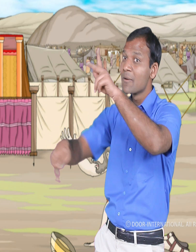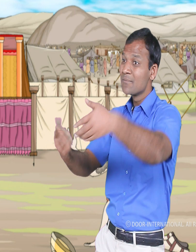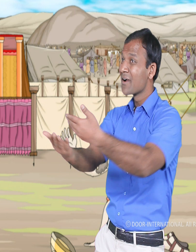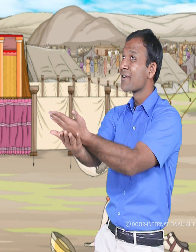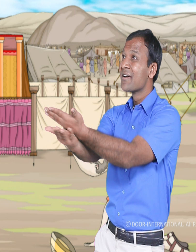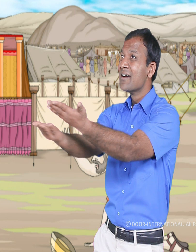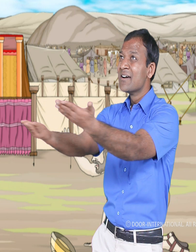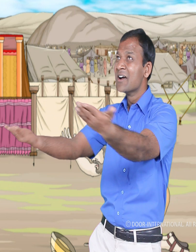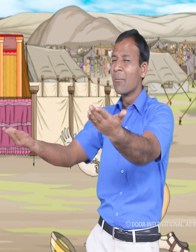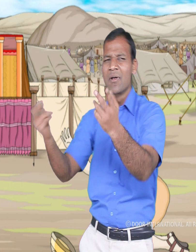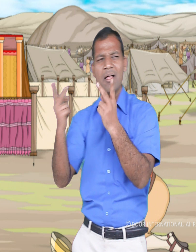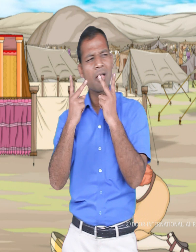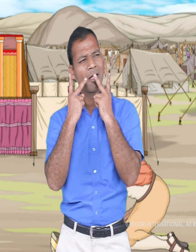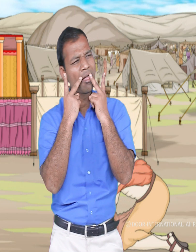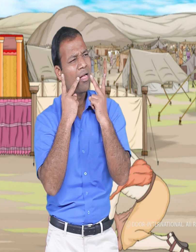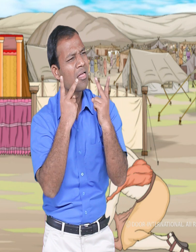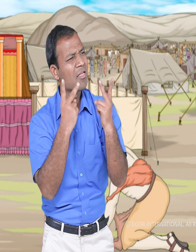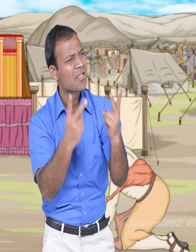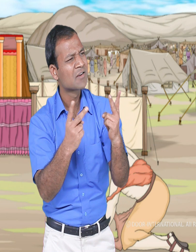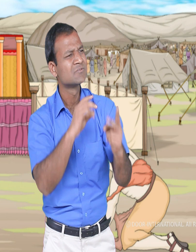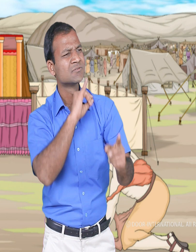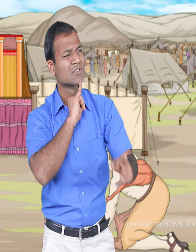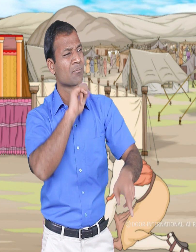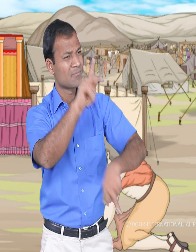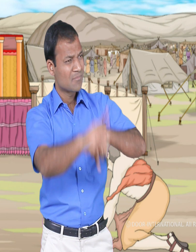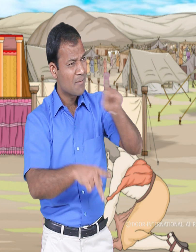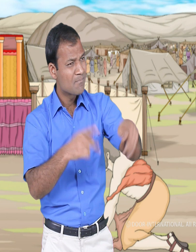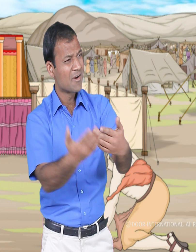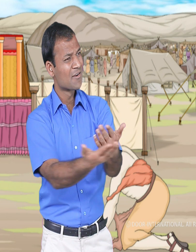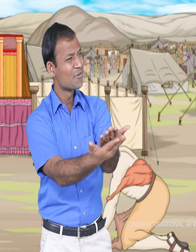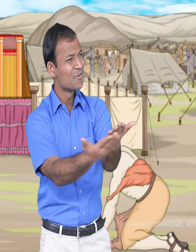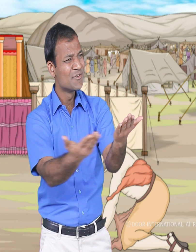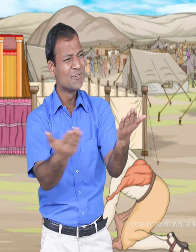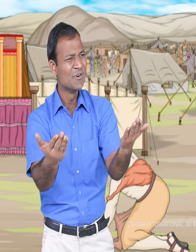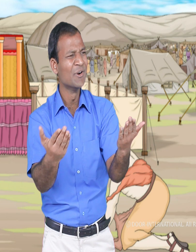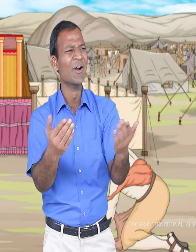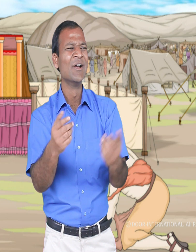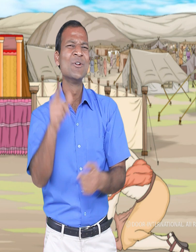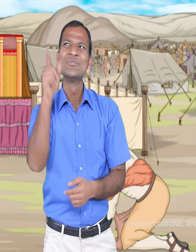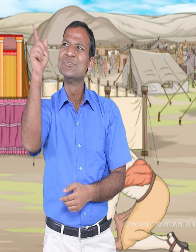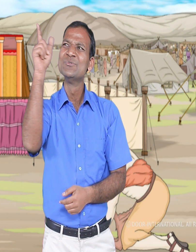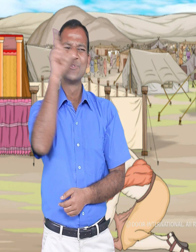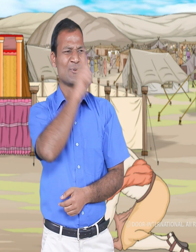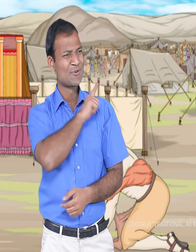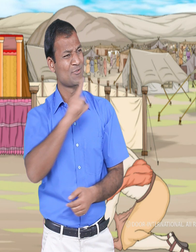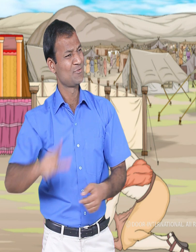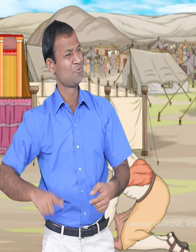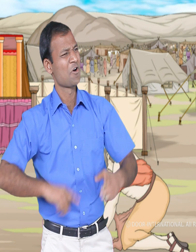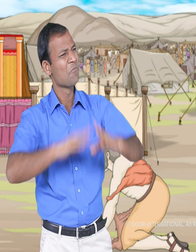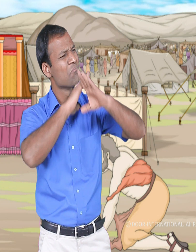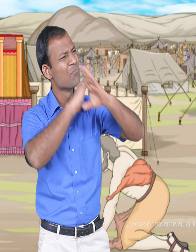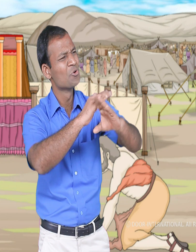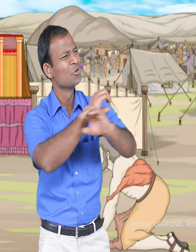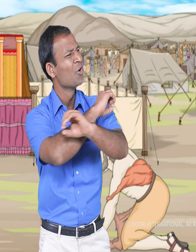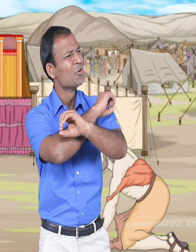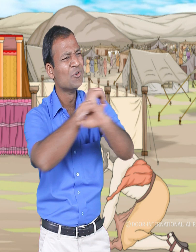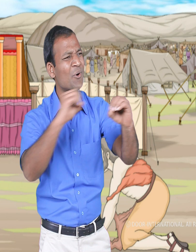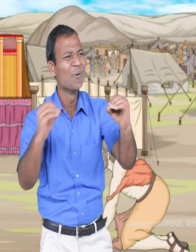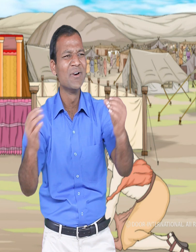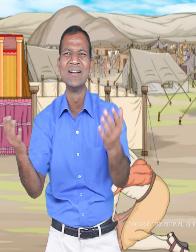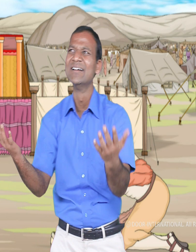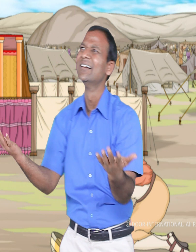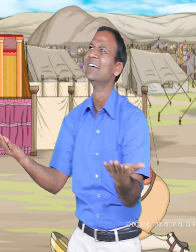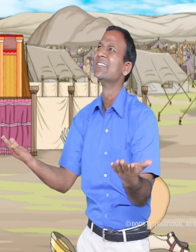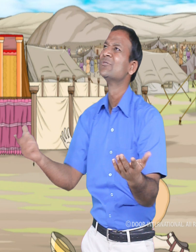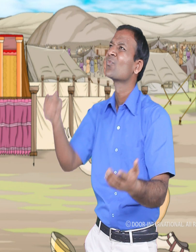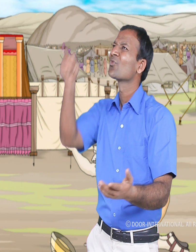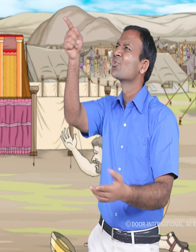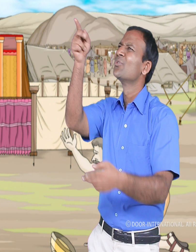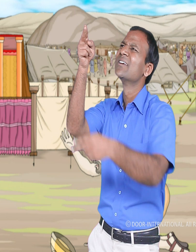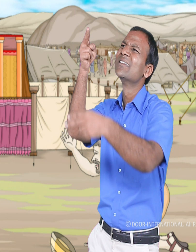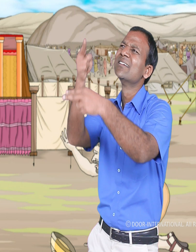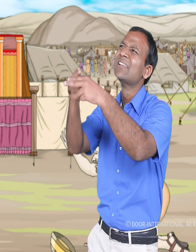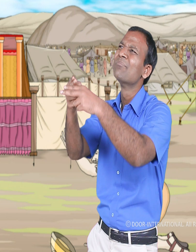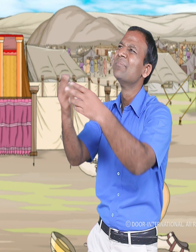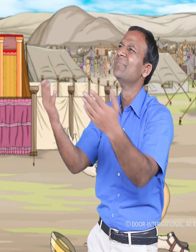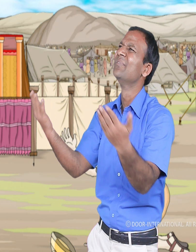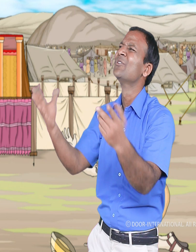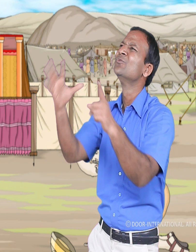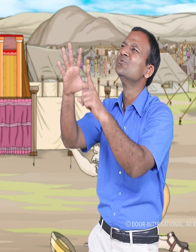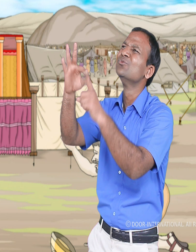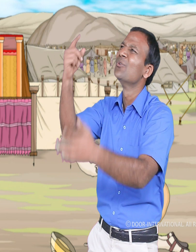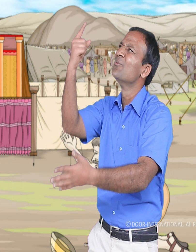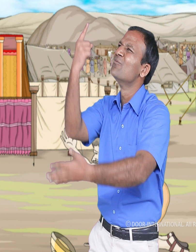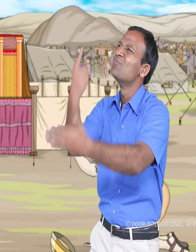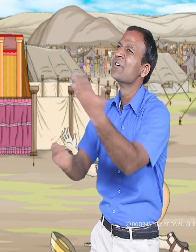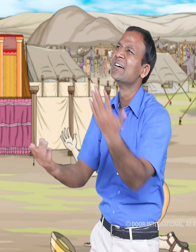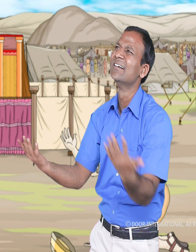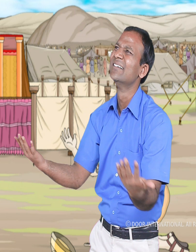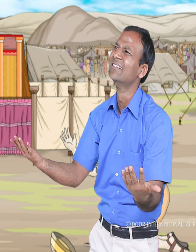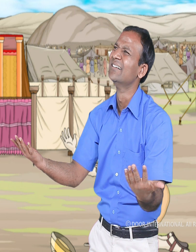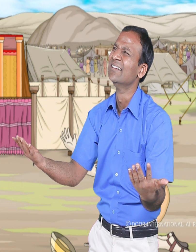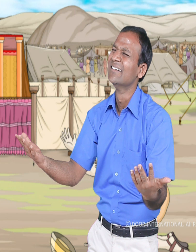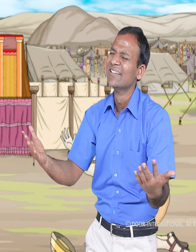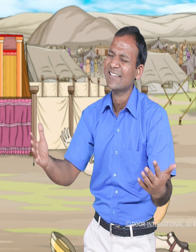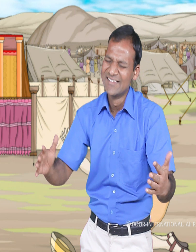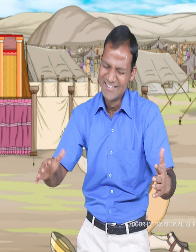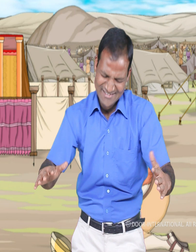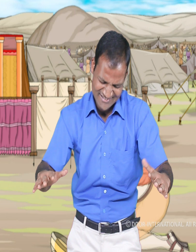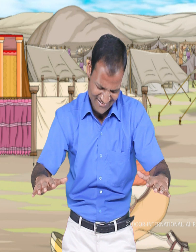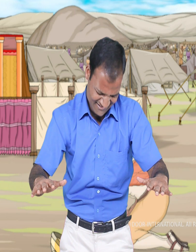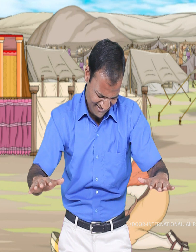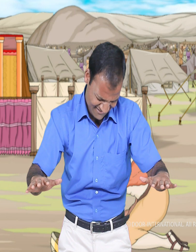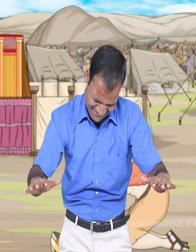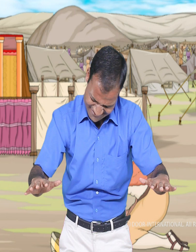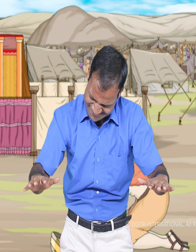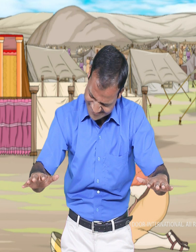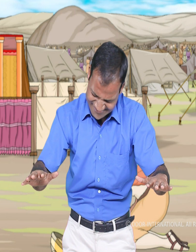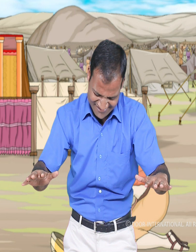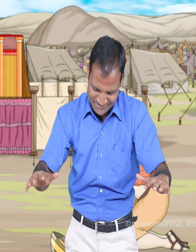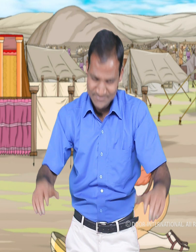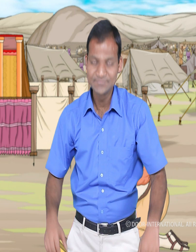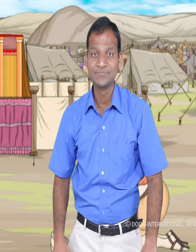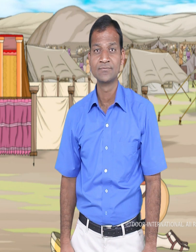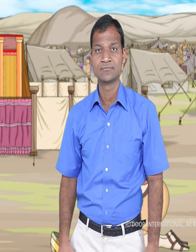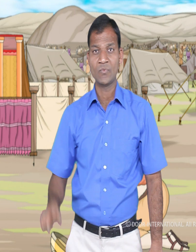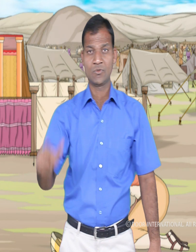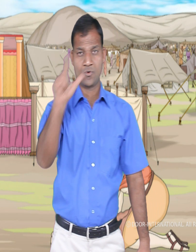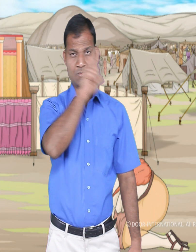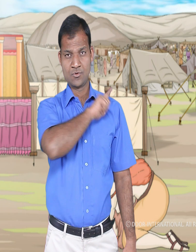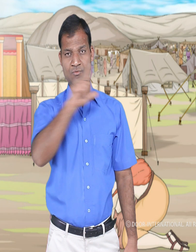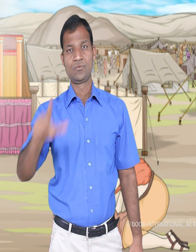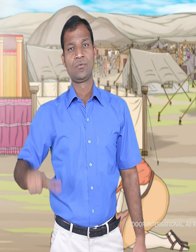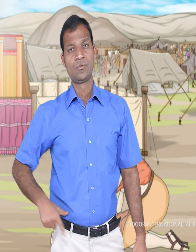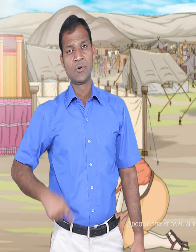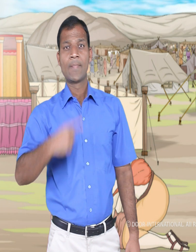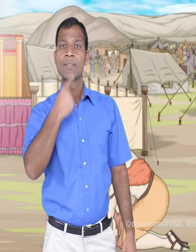Then what will You do for Your great name?”